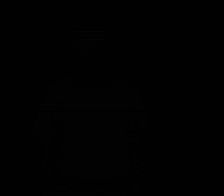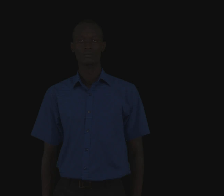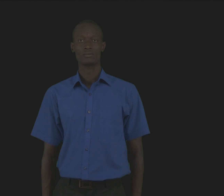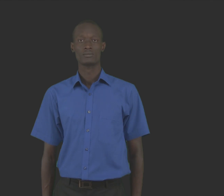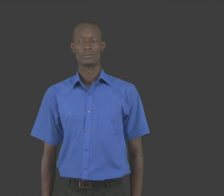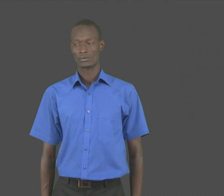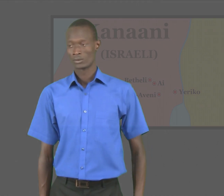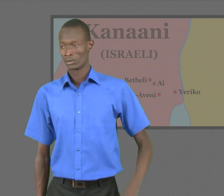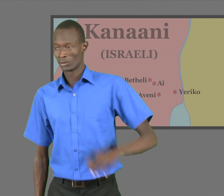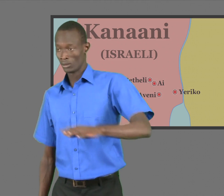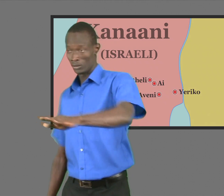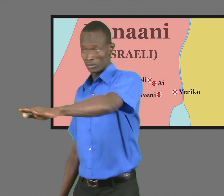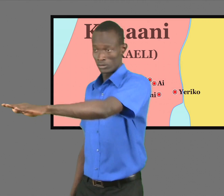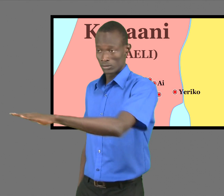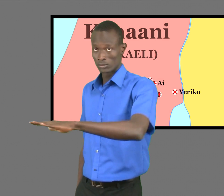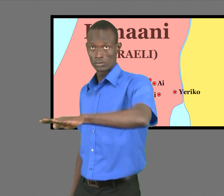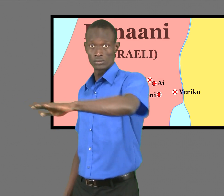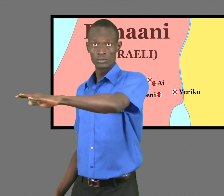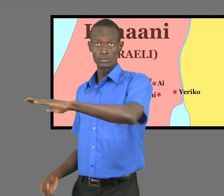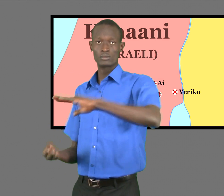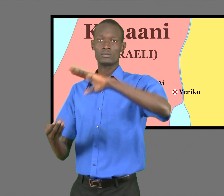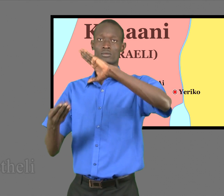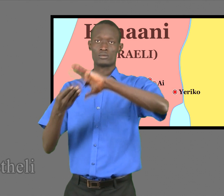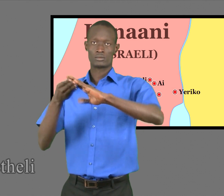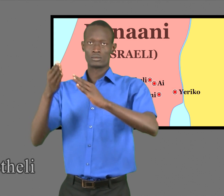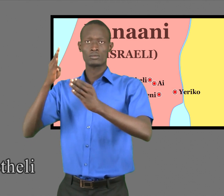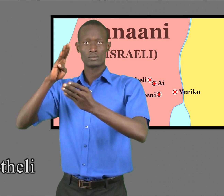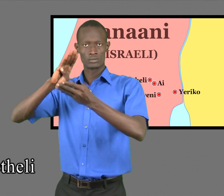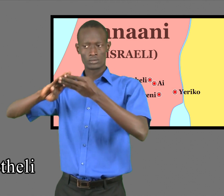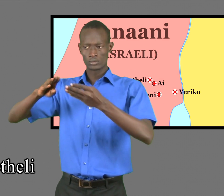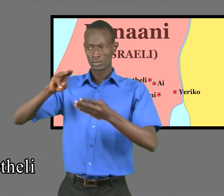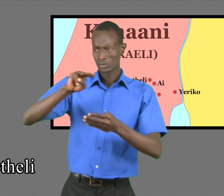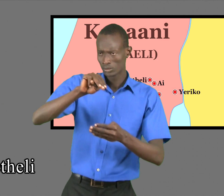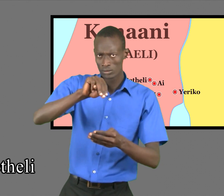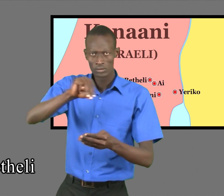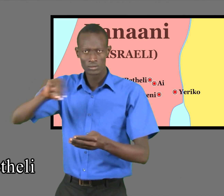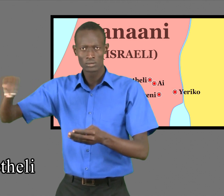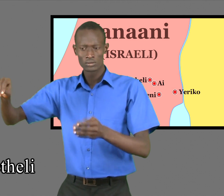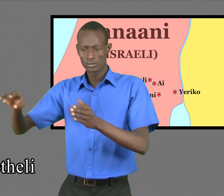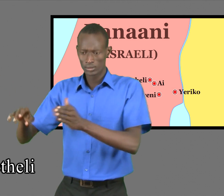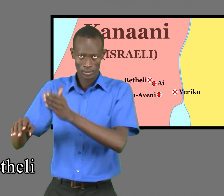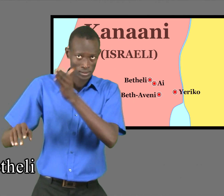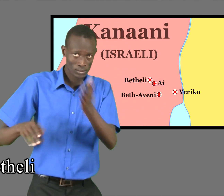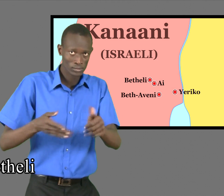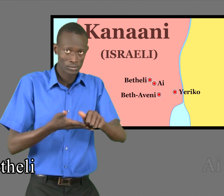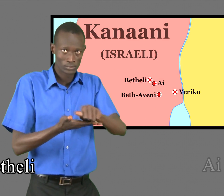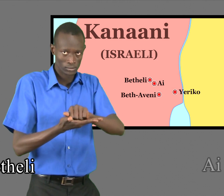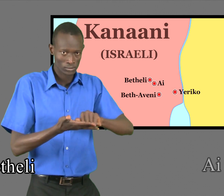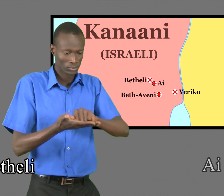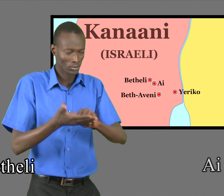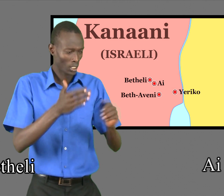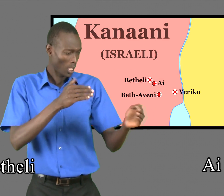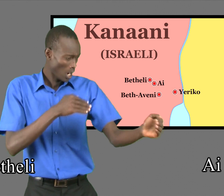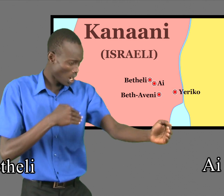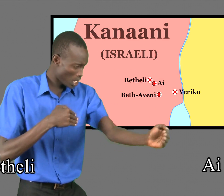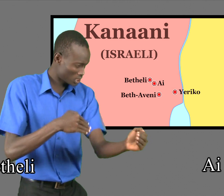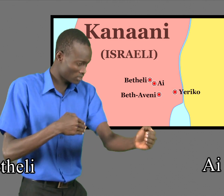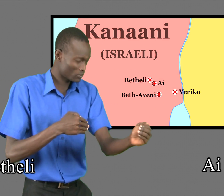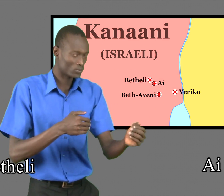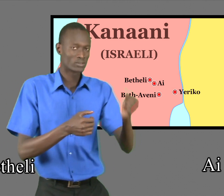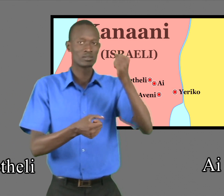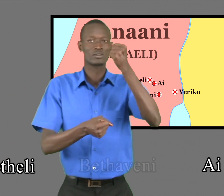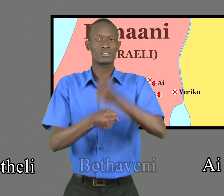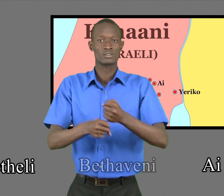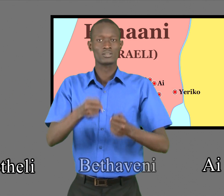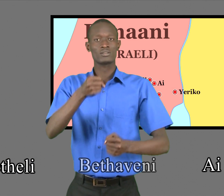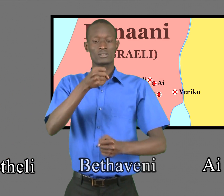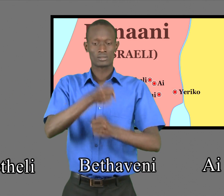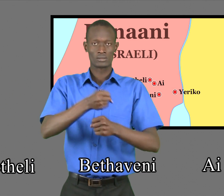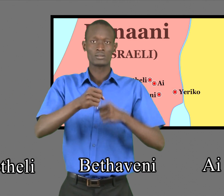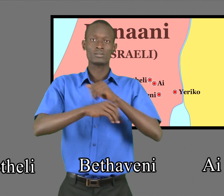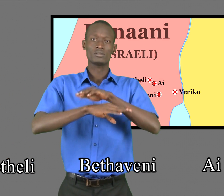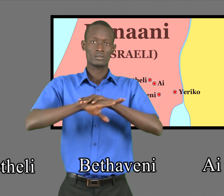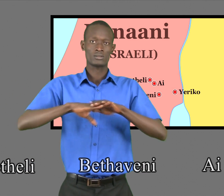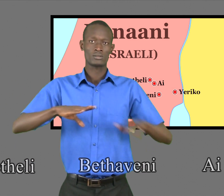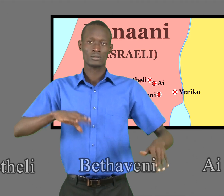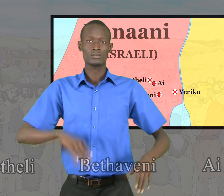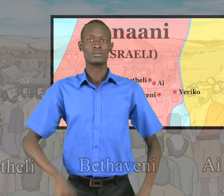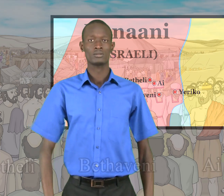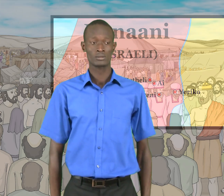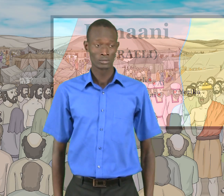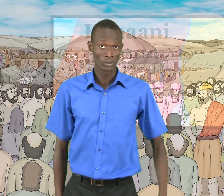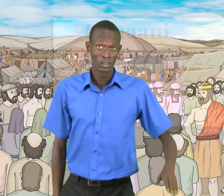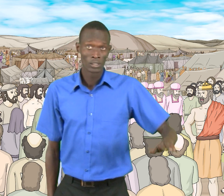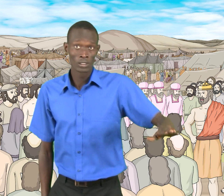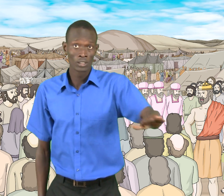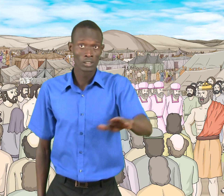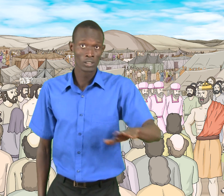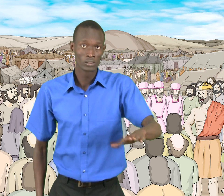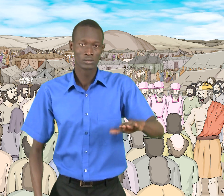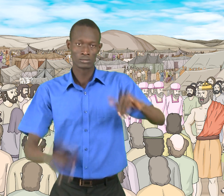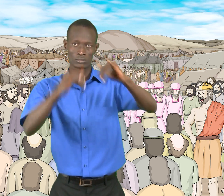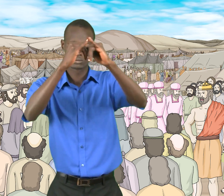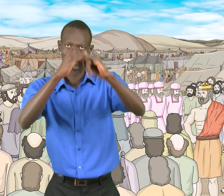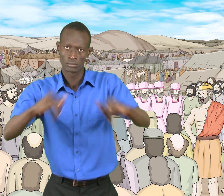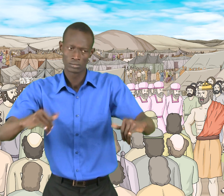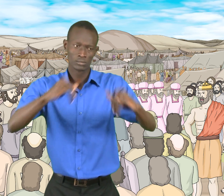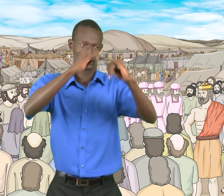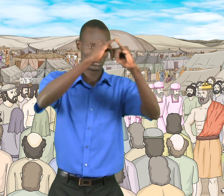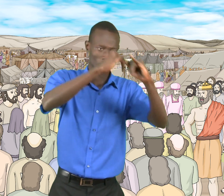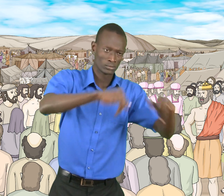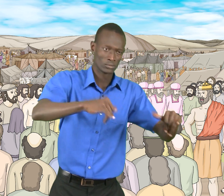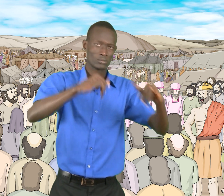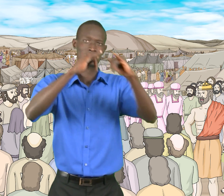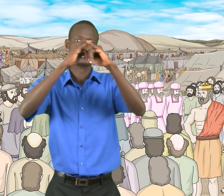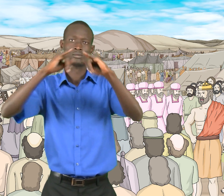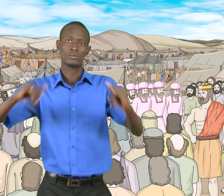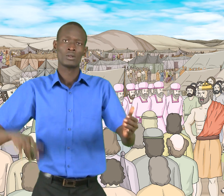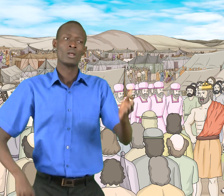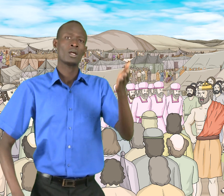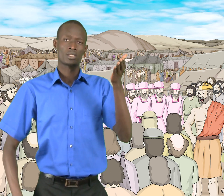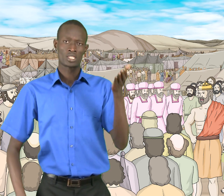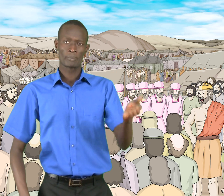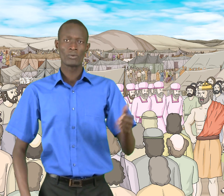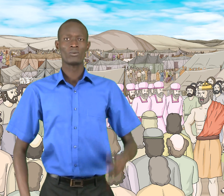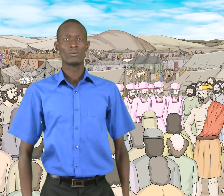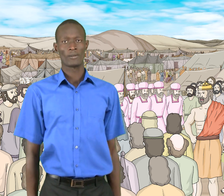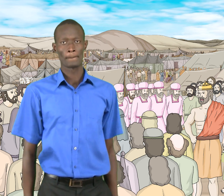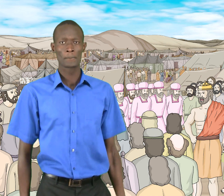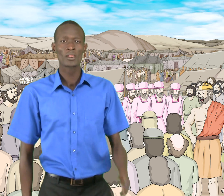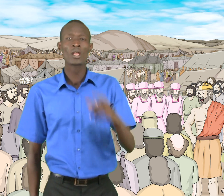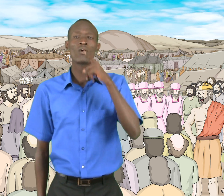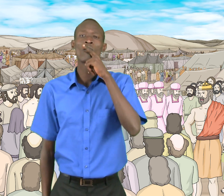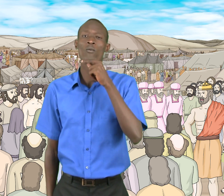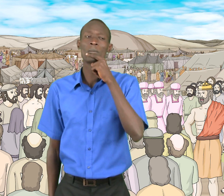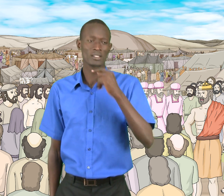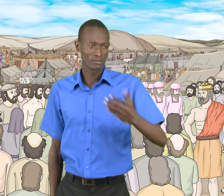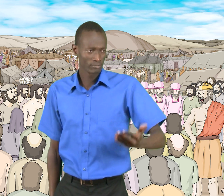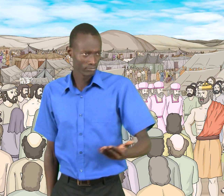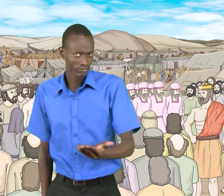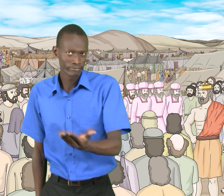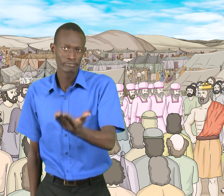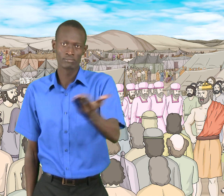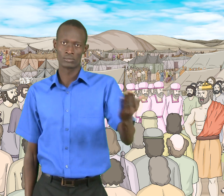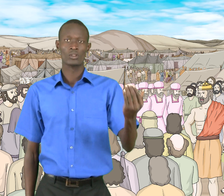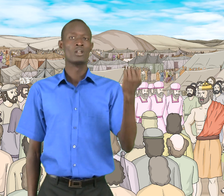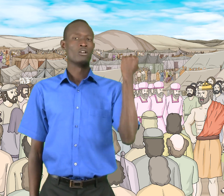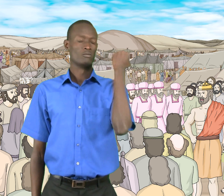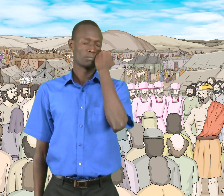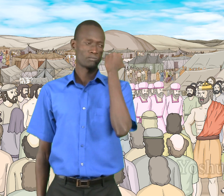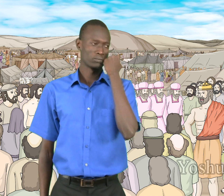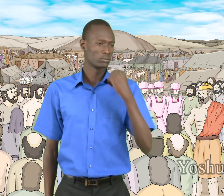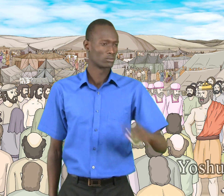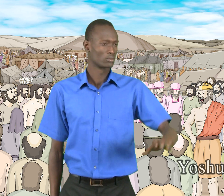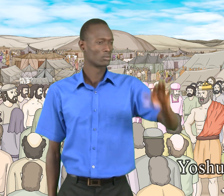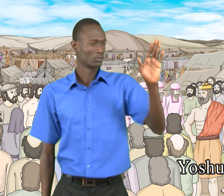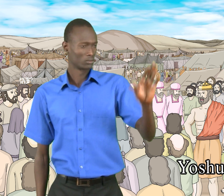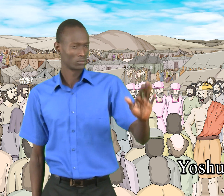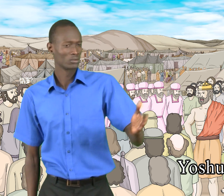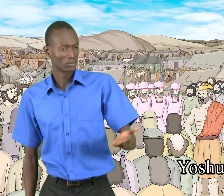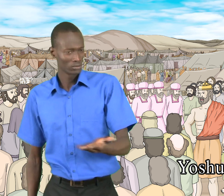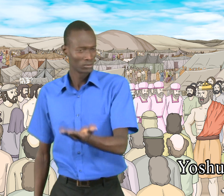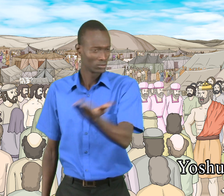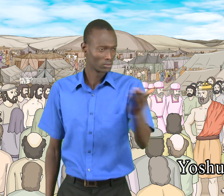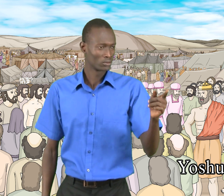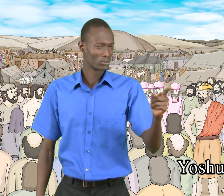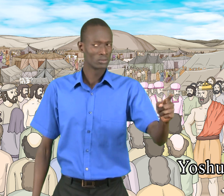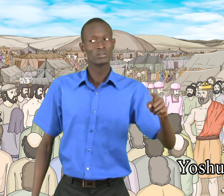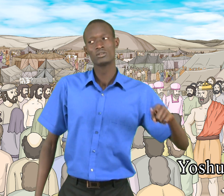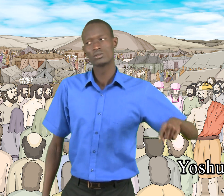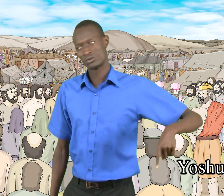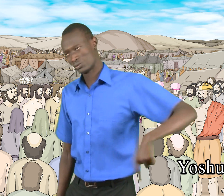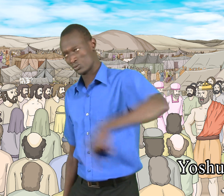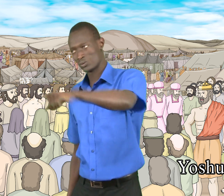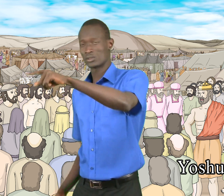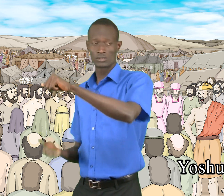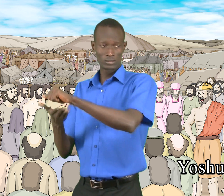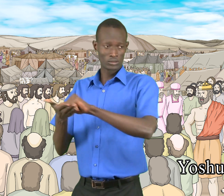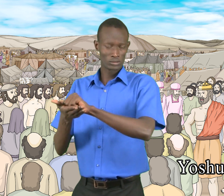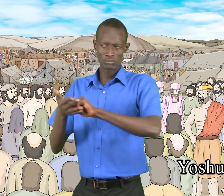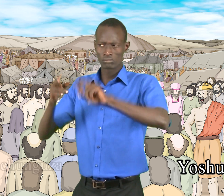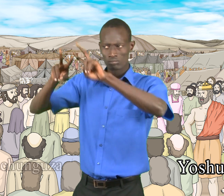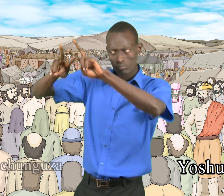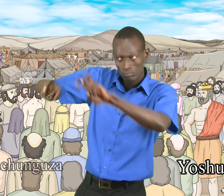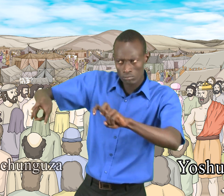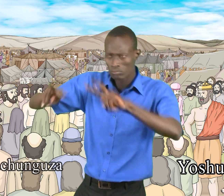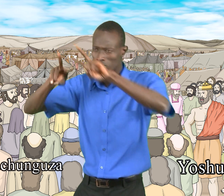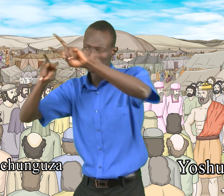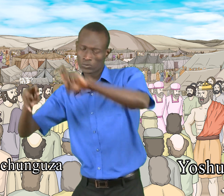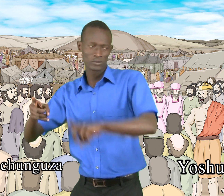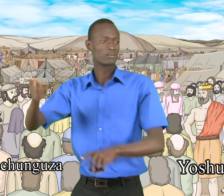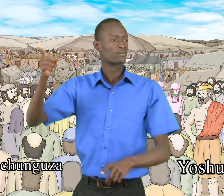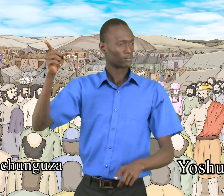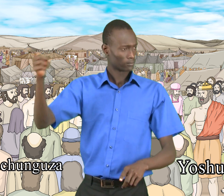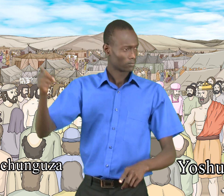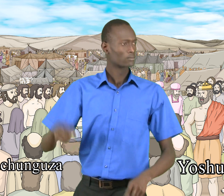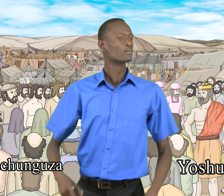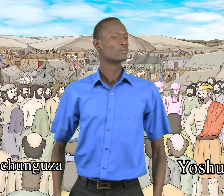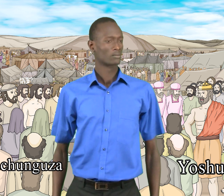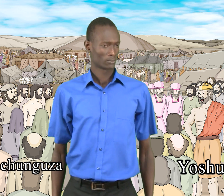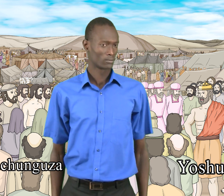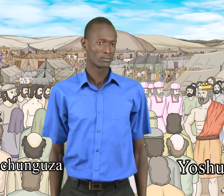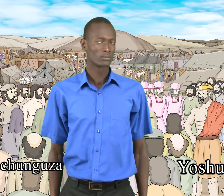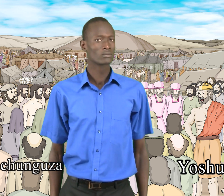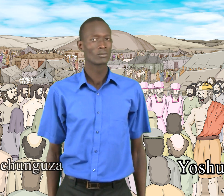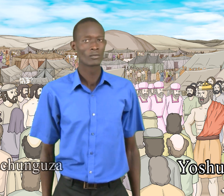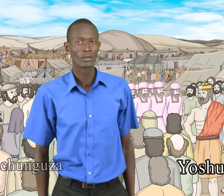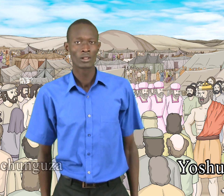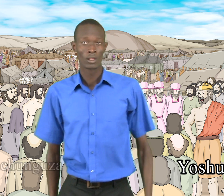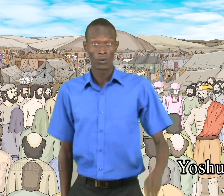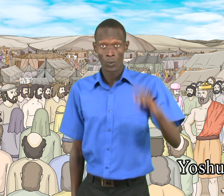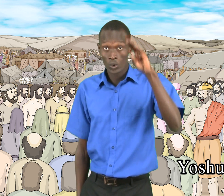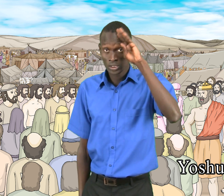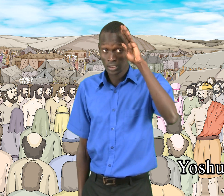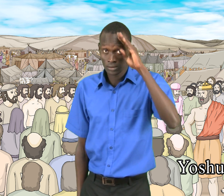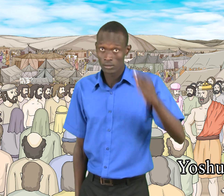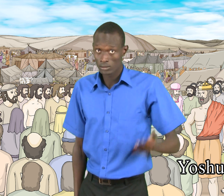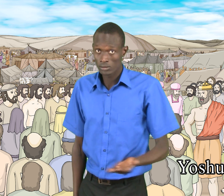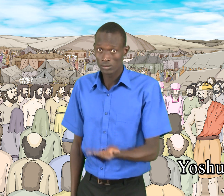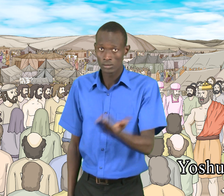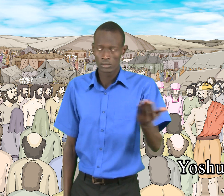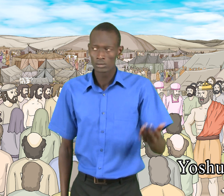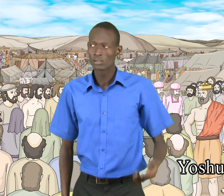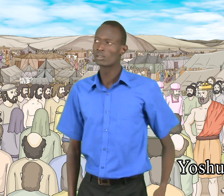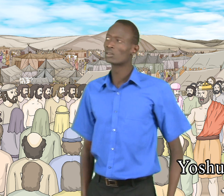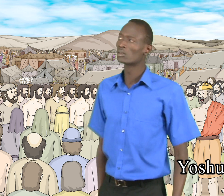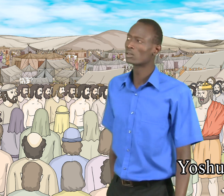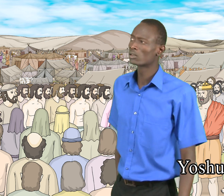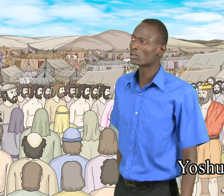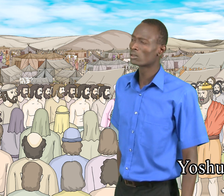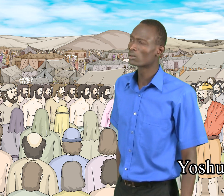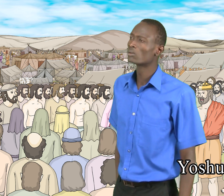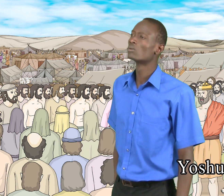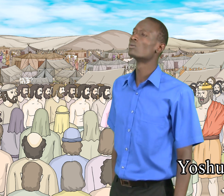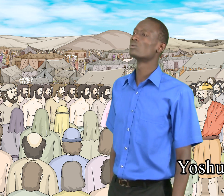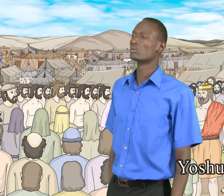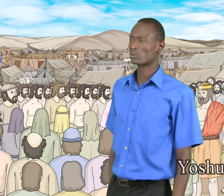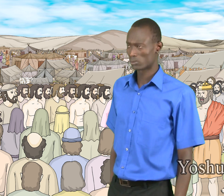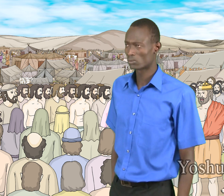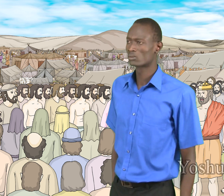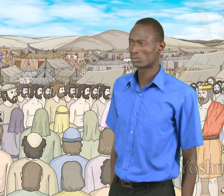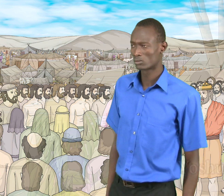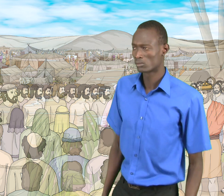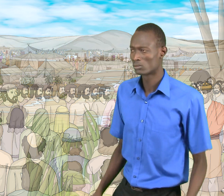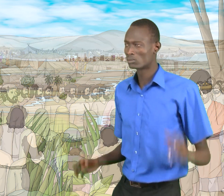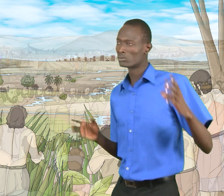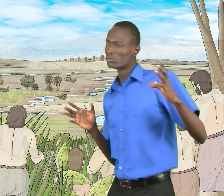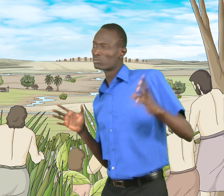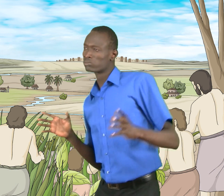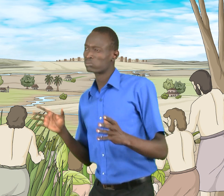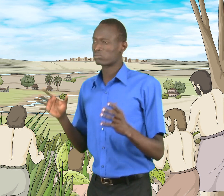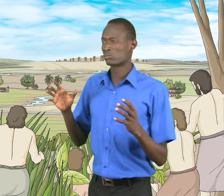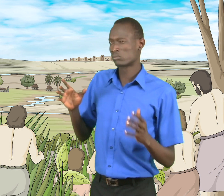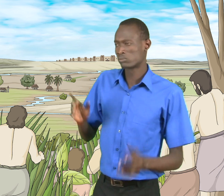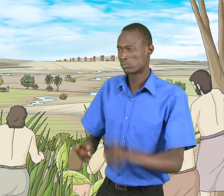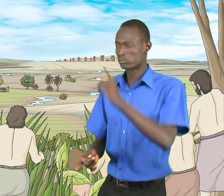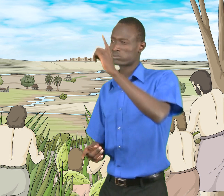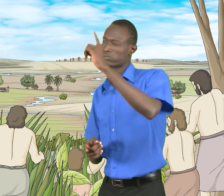Meanwhile, Joshua sent men from Jericho to Ai, which is near Beth-aven to the east of Bethel, and told them, “Go up and spy out the land.”